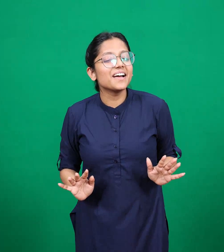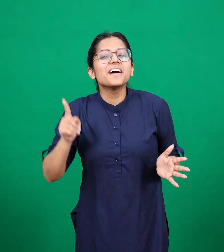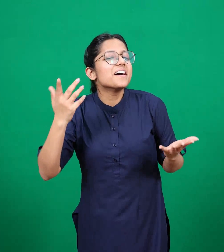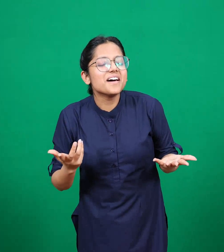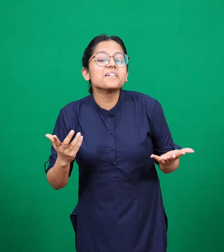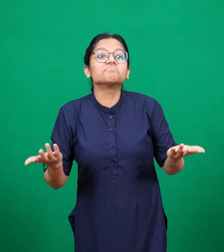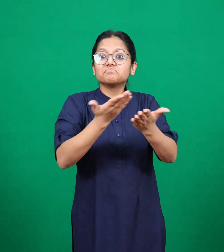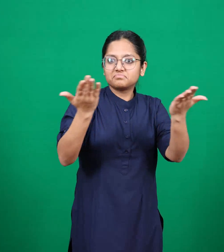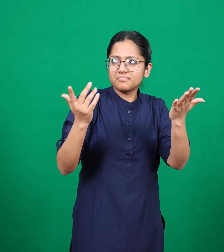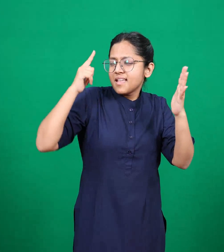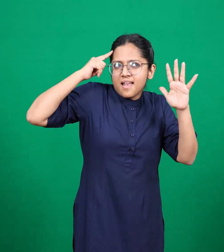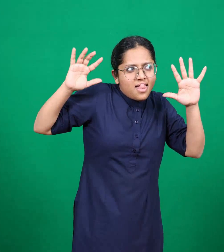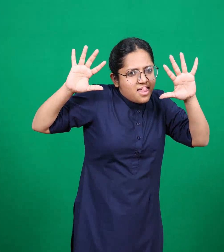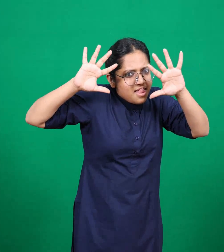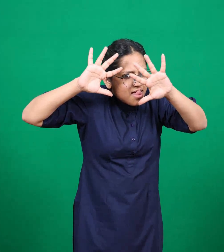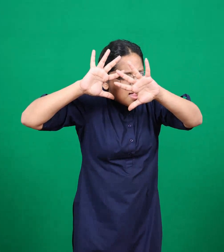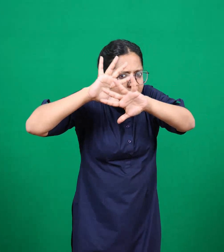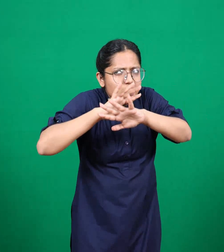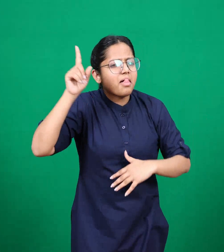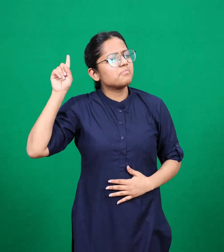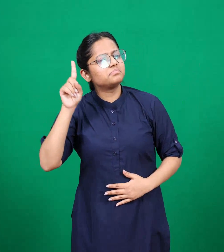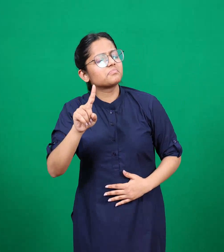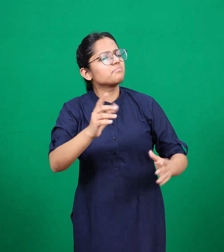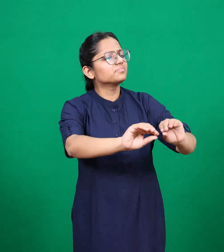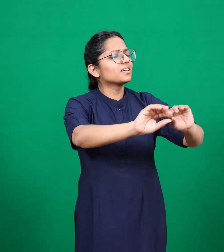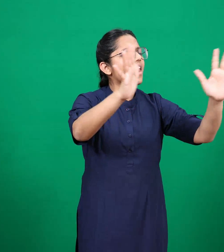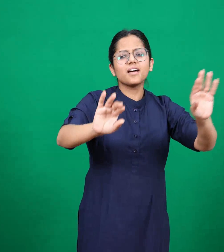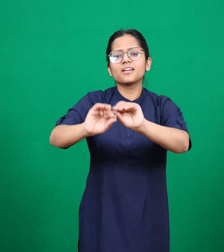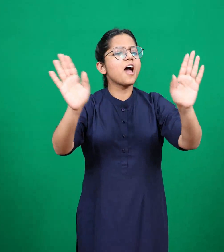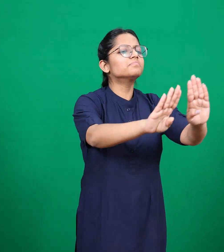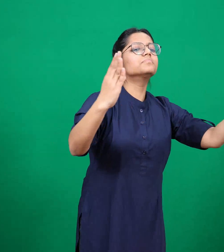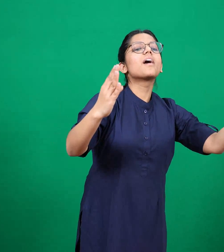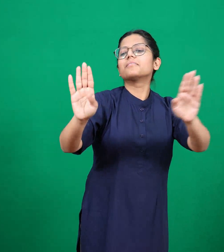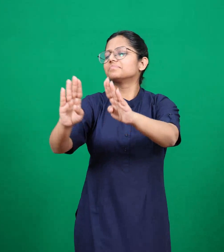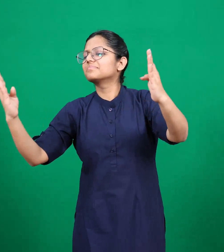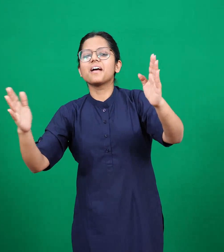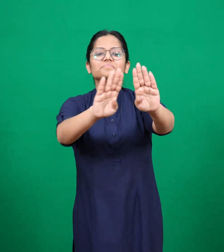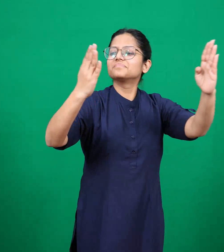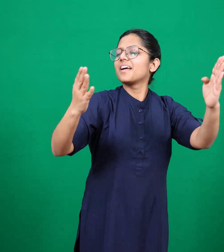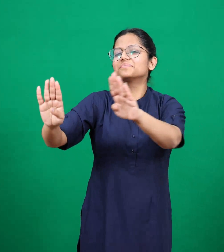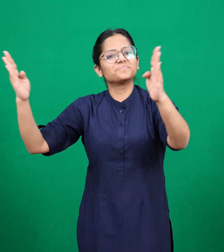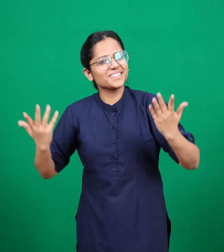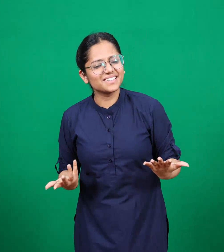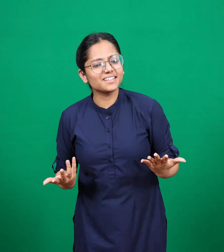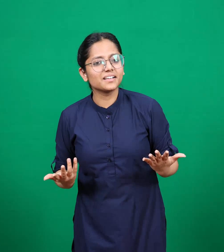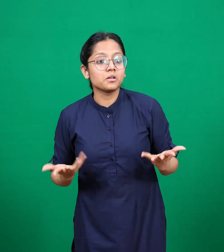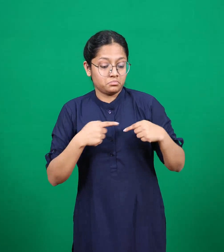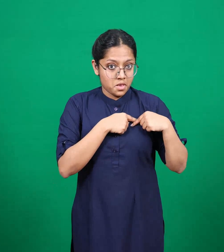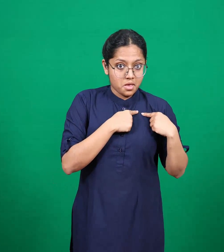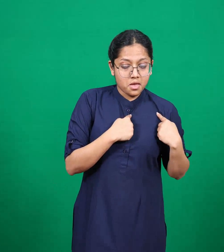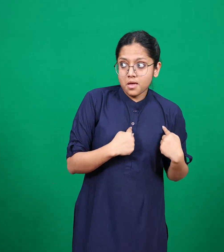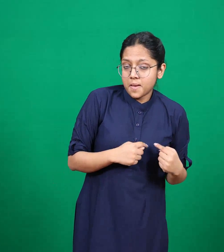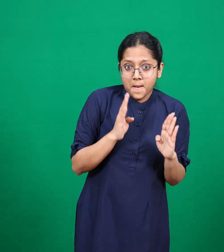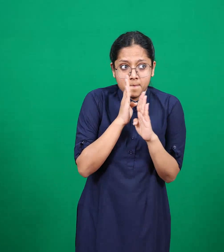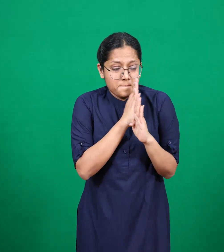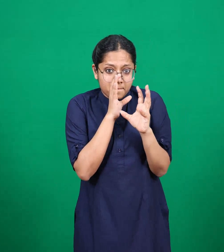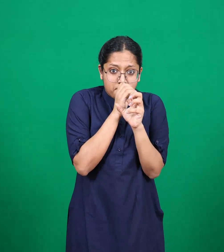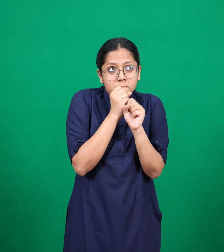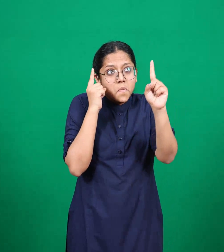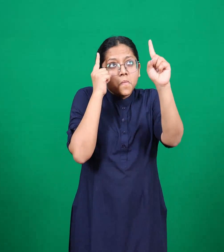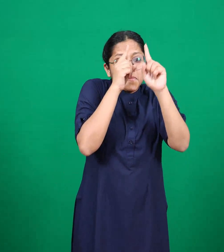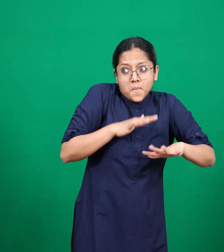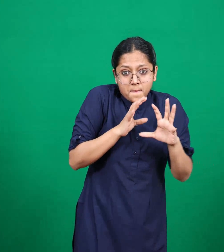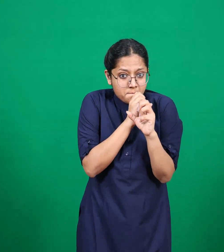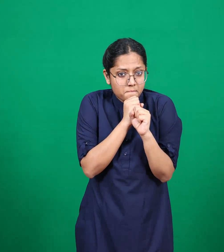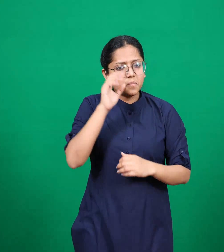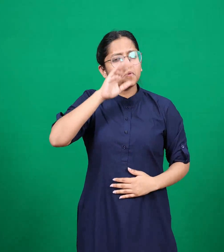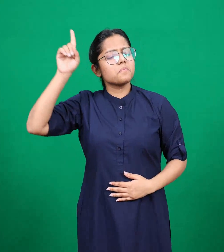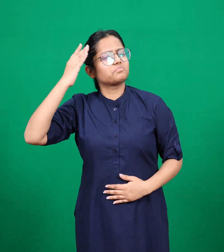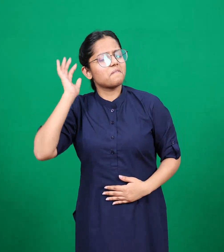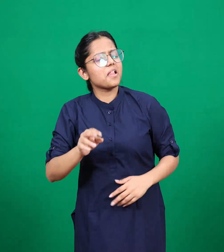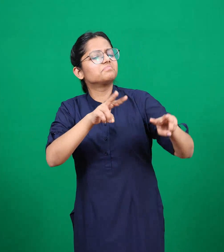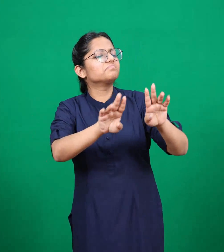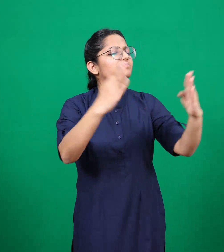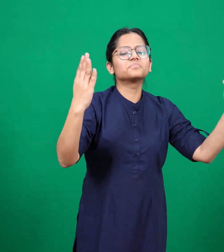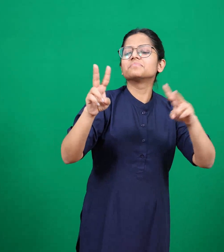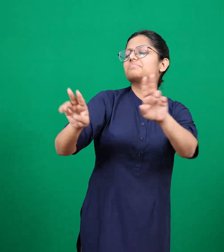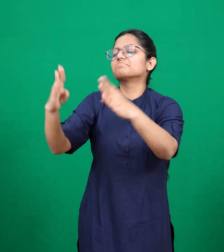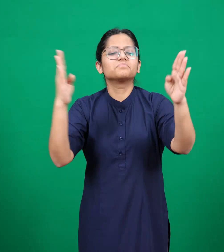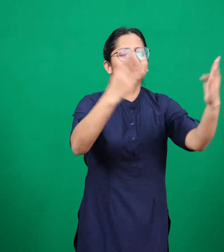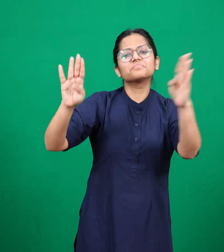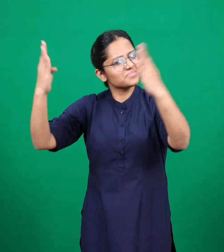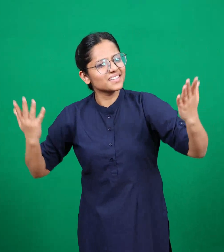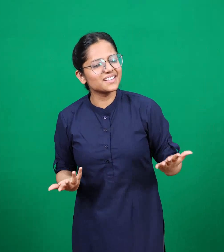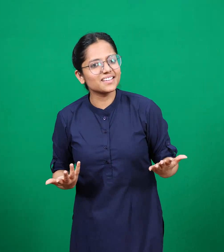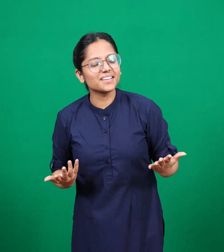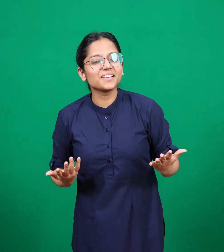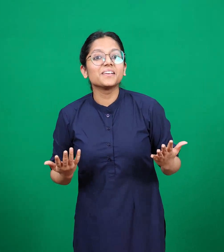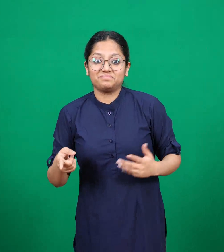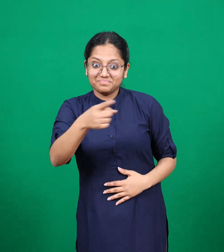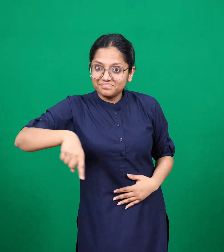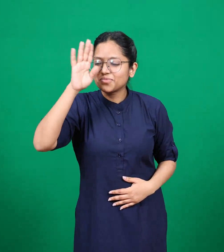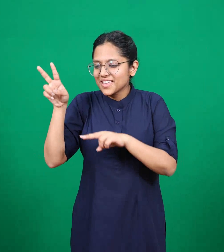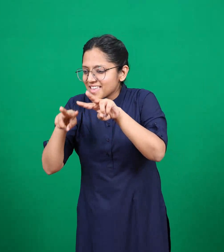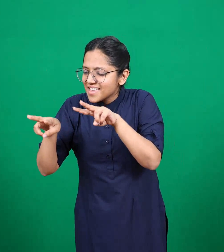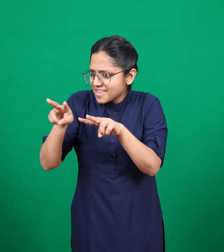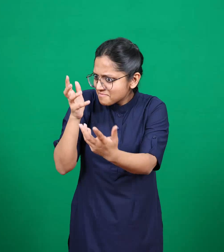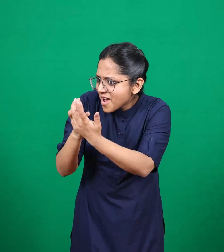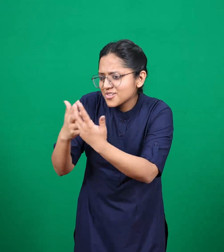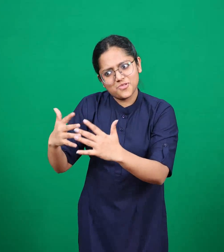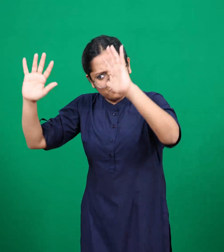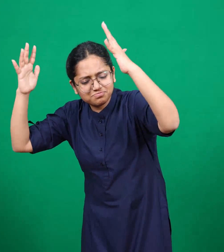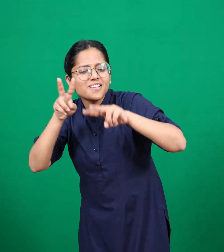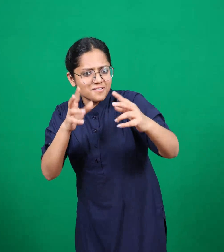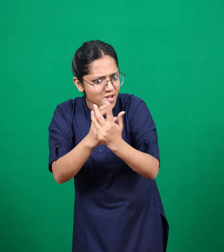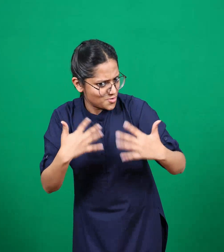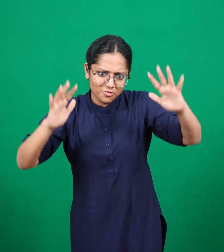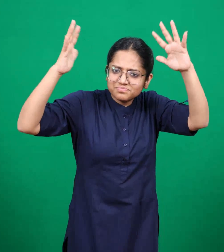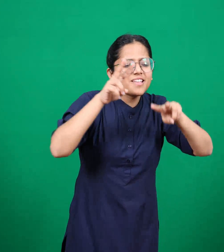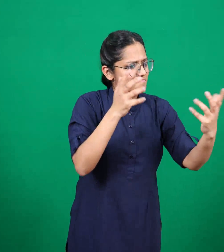He will bring to light what is hidden in darkness and will expose the motives of men ' s hearts.